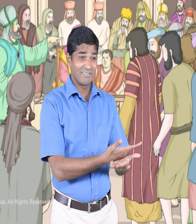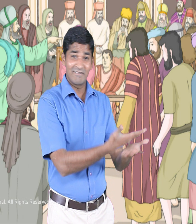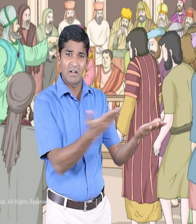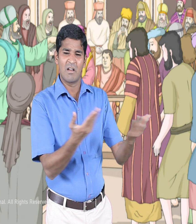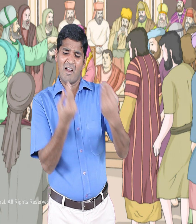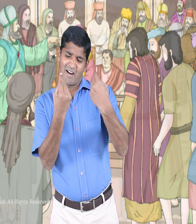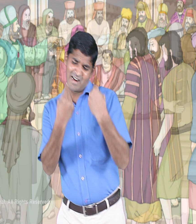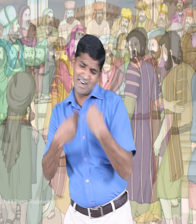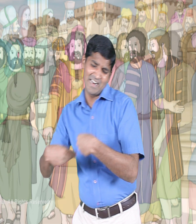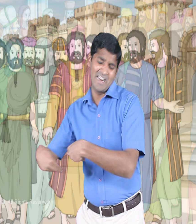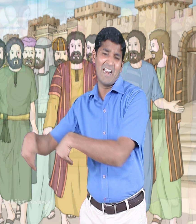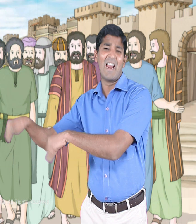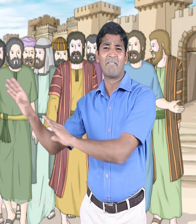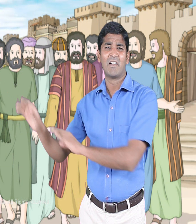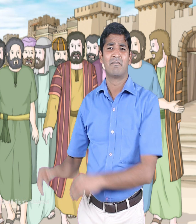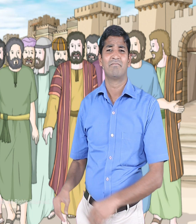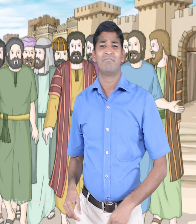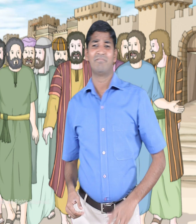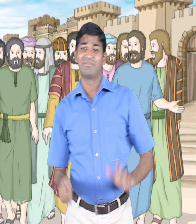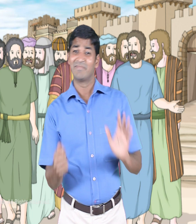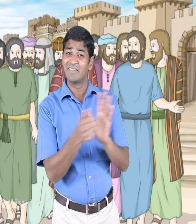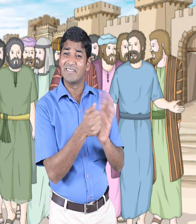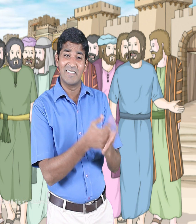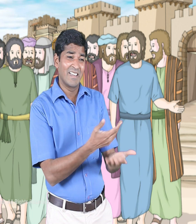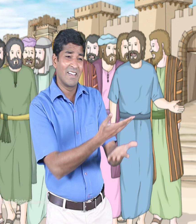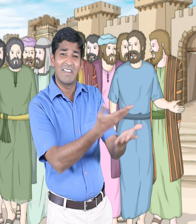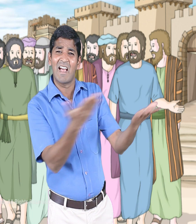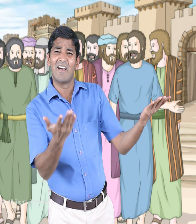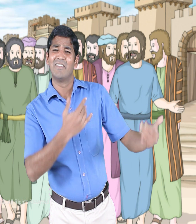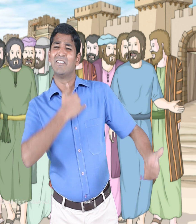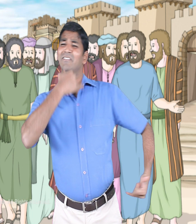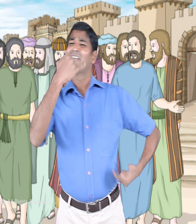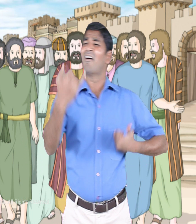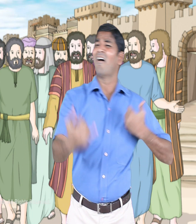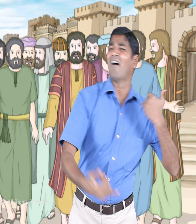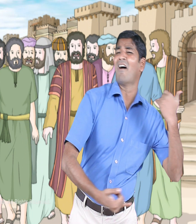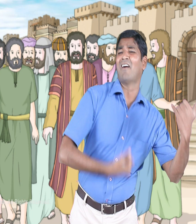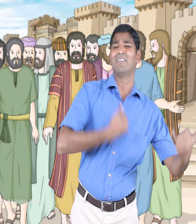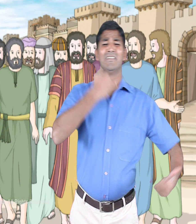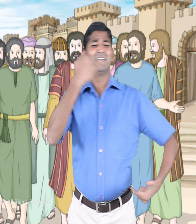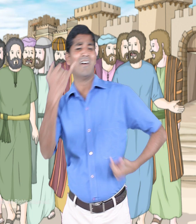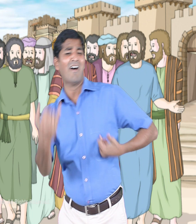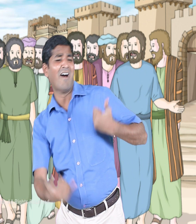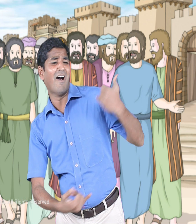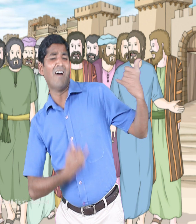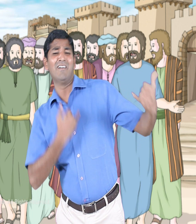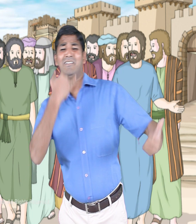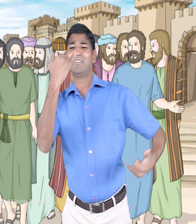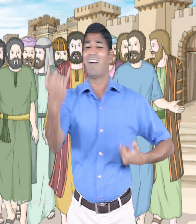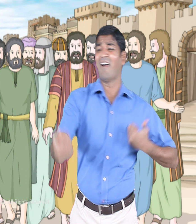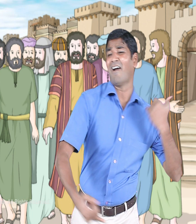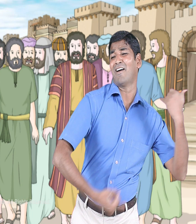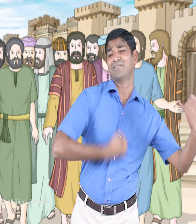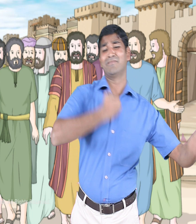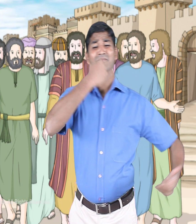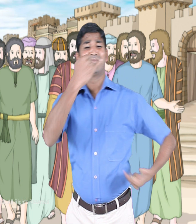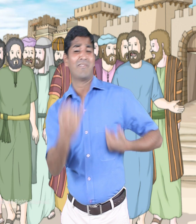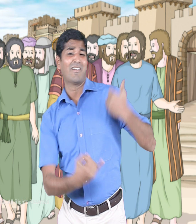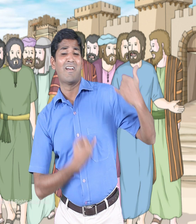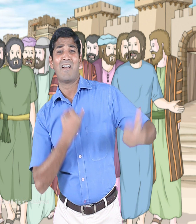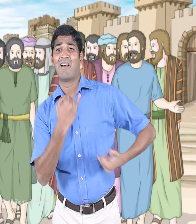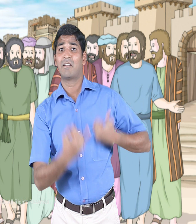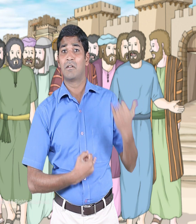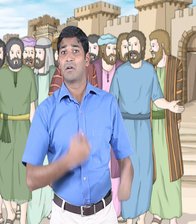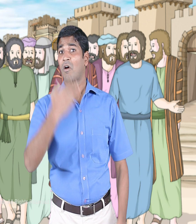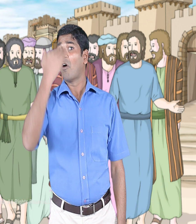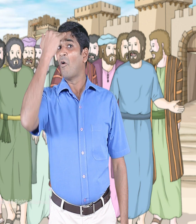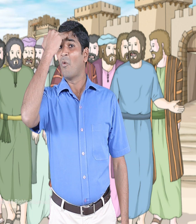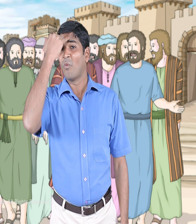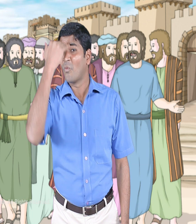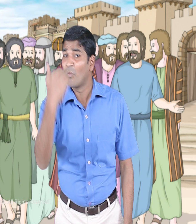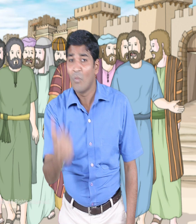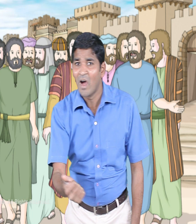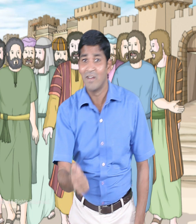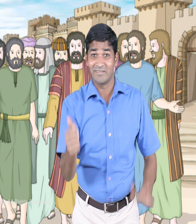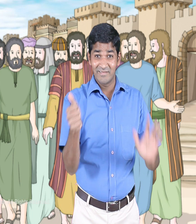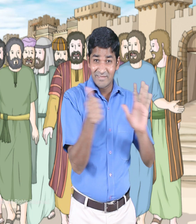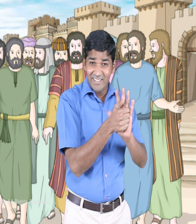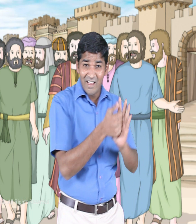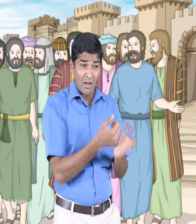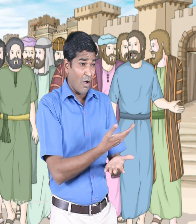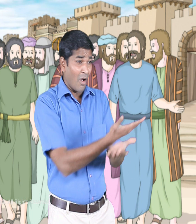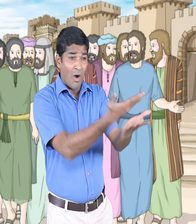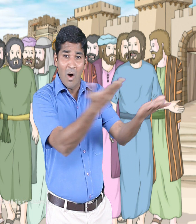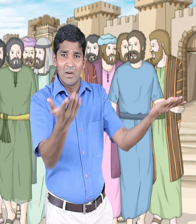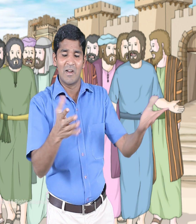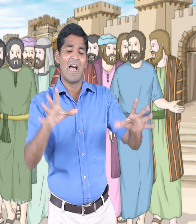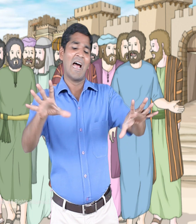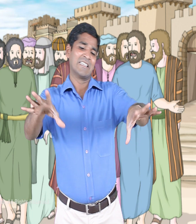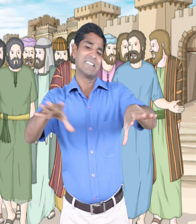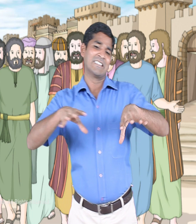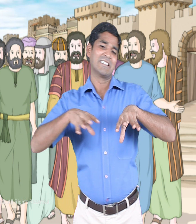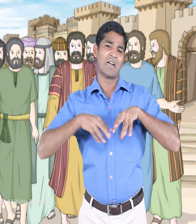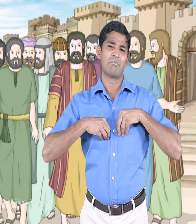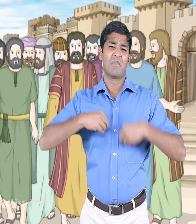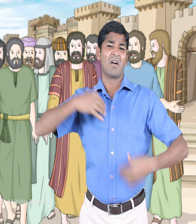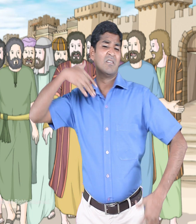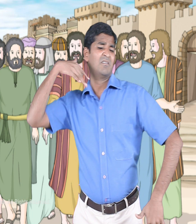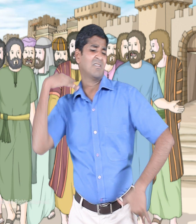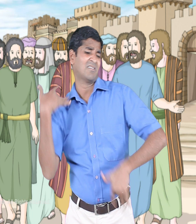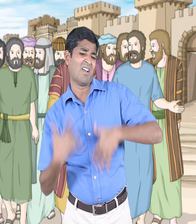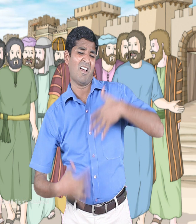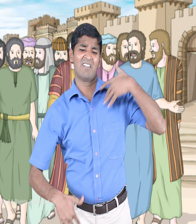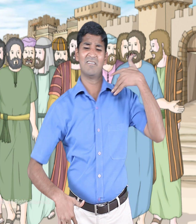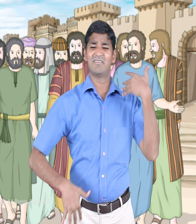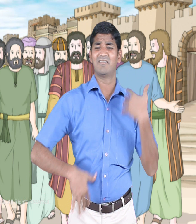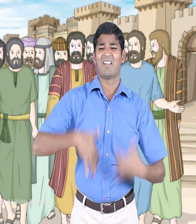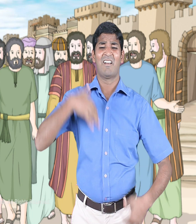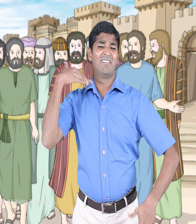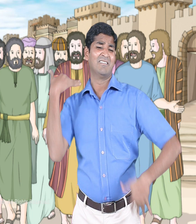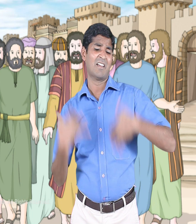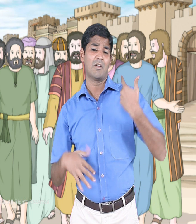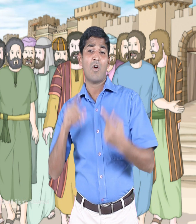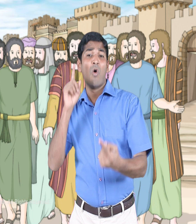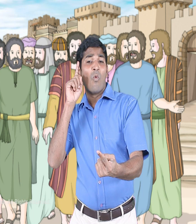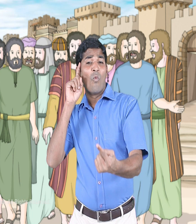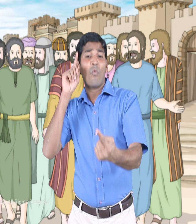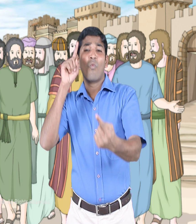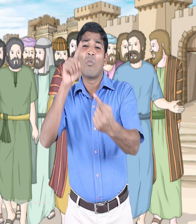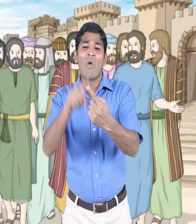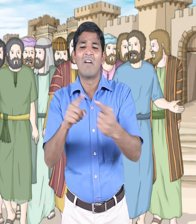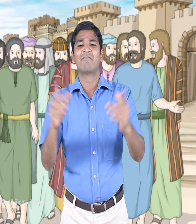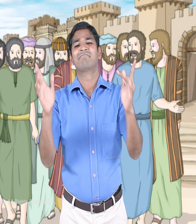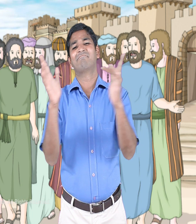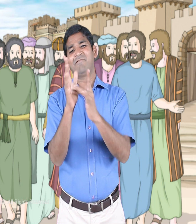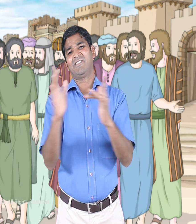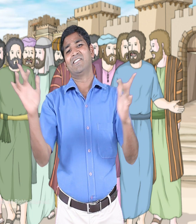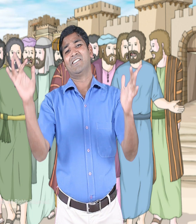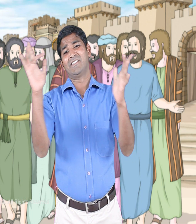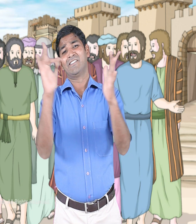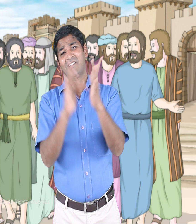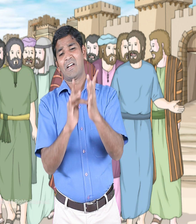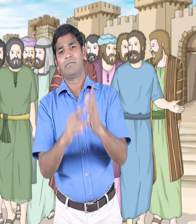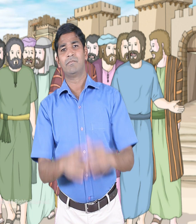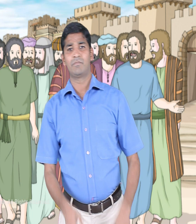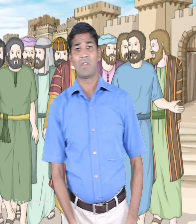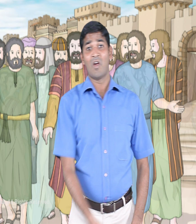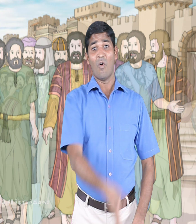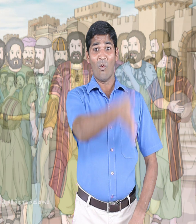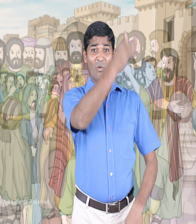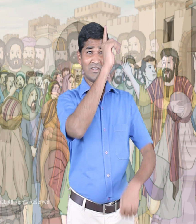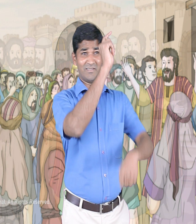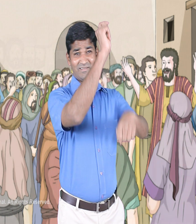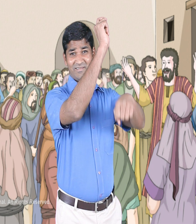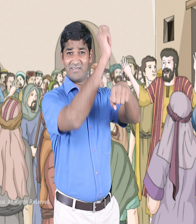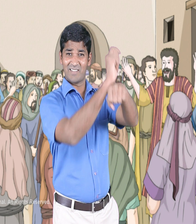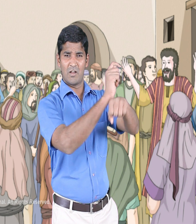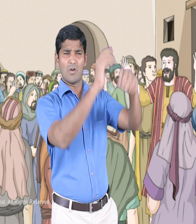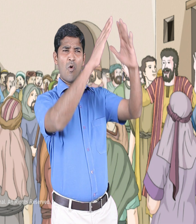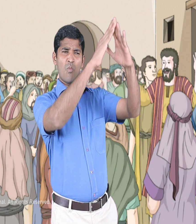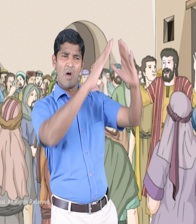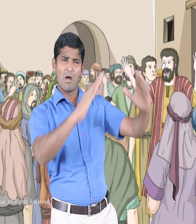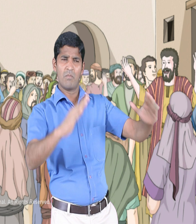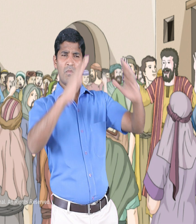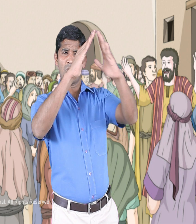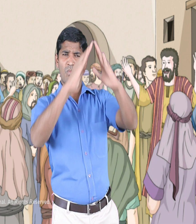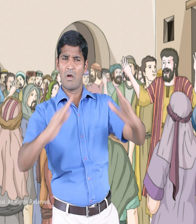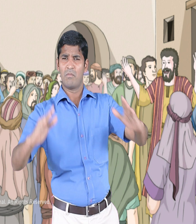The apostles left the Sanhedrin, rejoicing that they had been counted worthy of suffering disgrace for the Name.